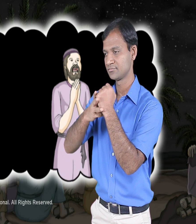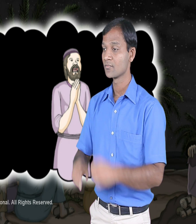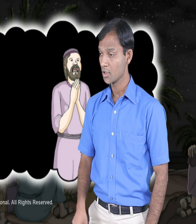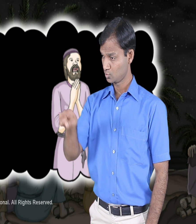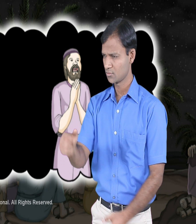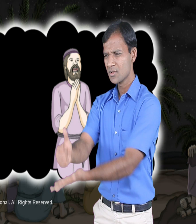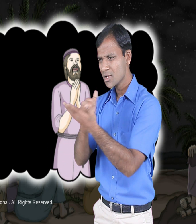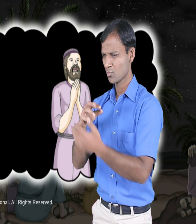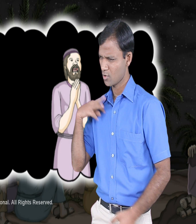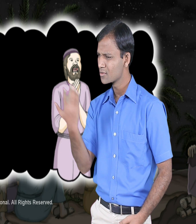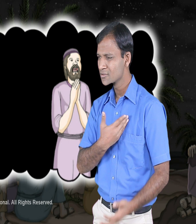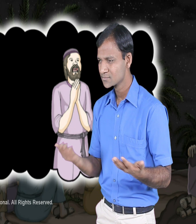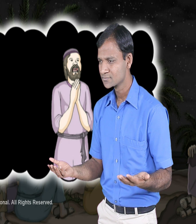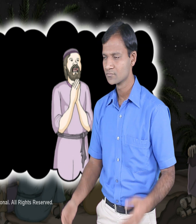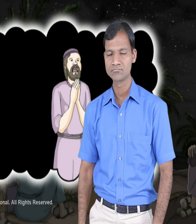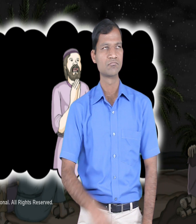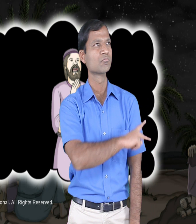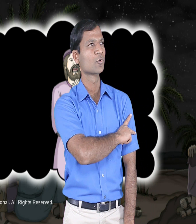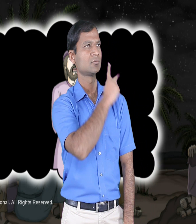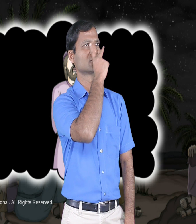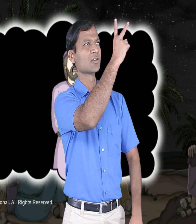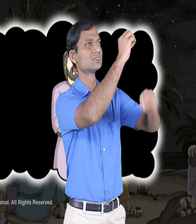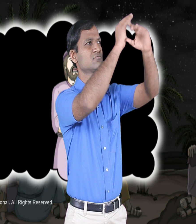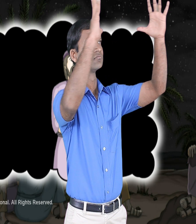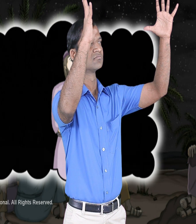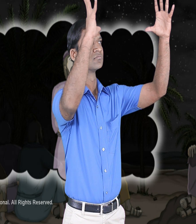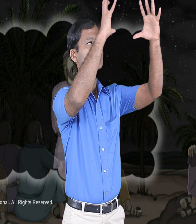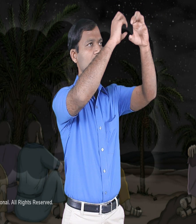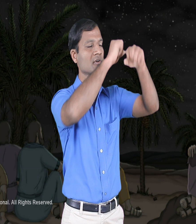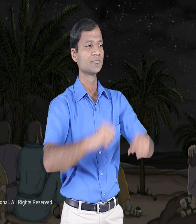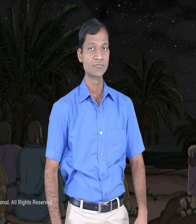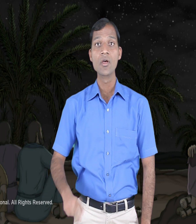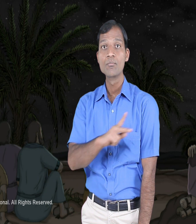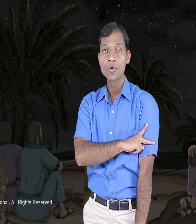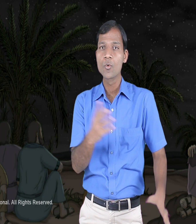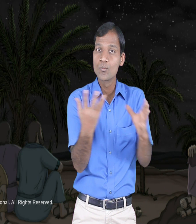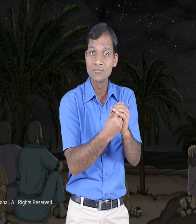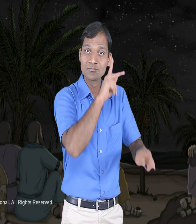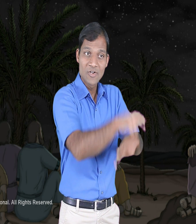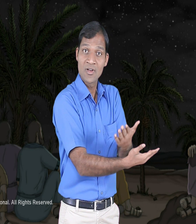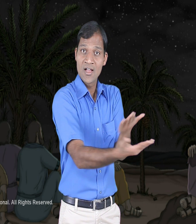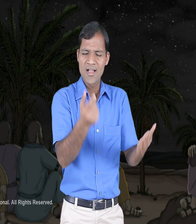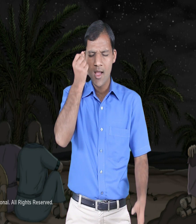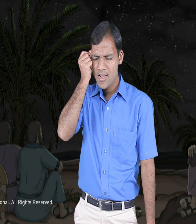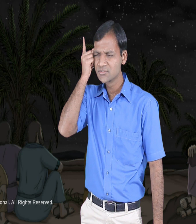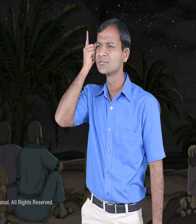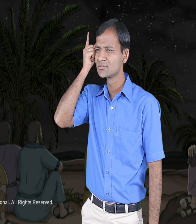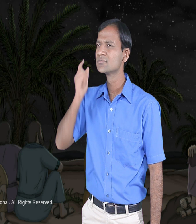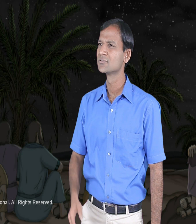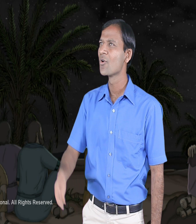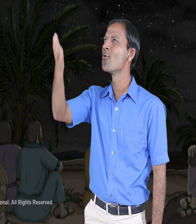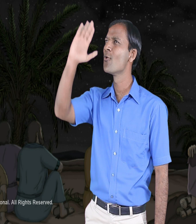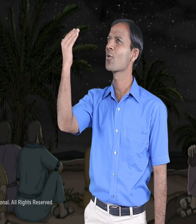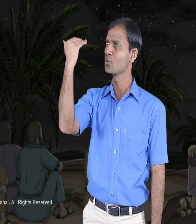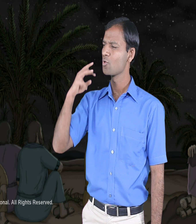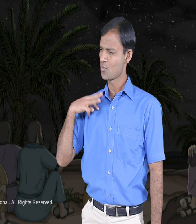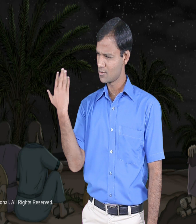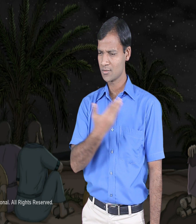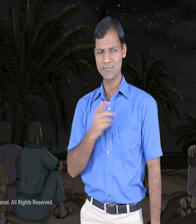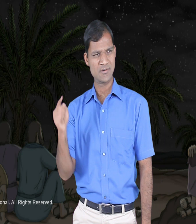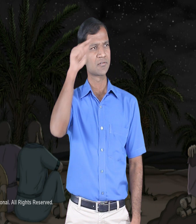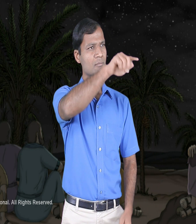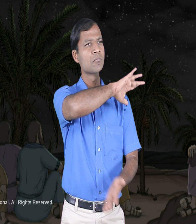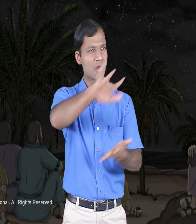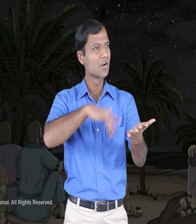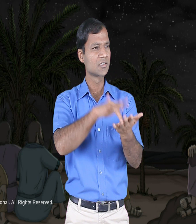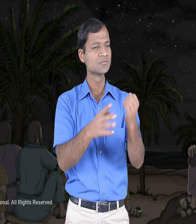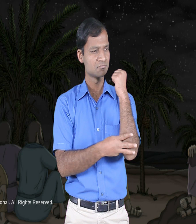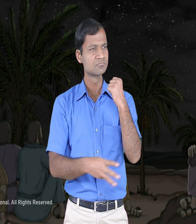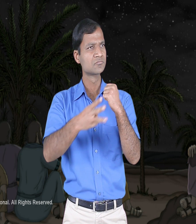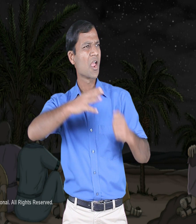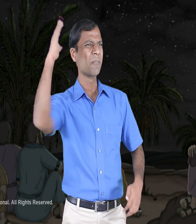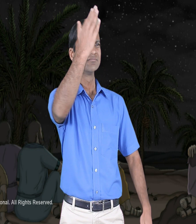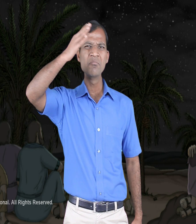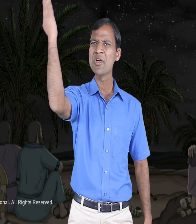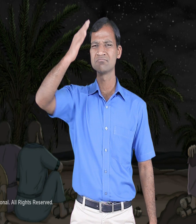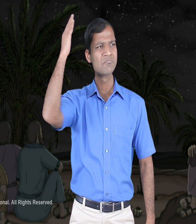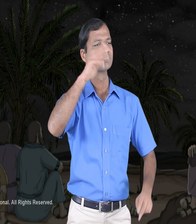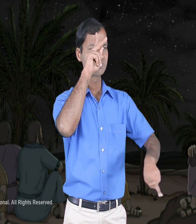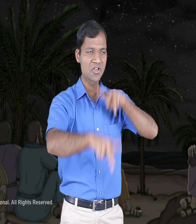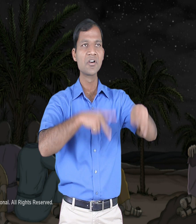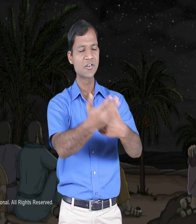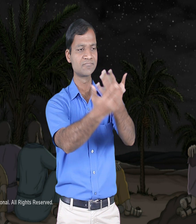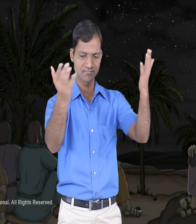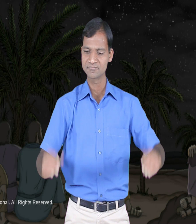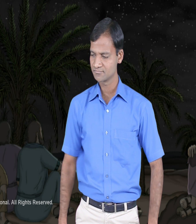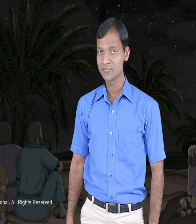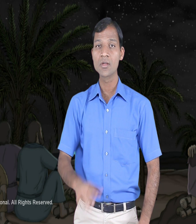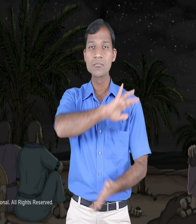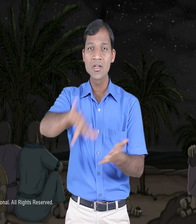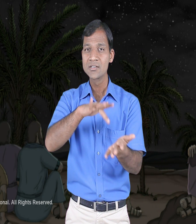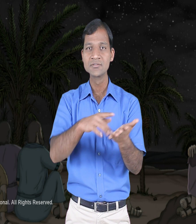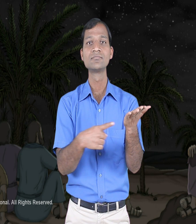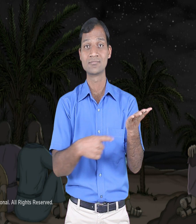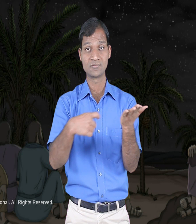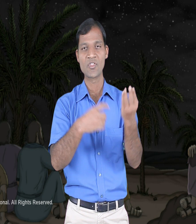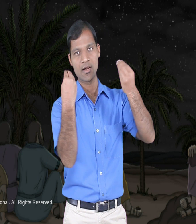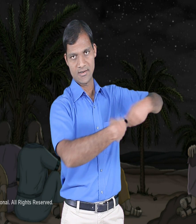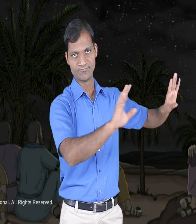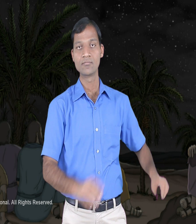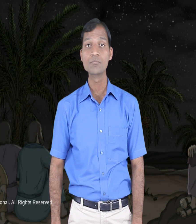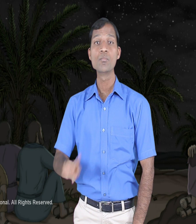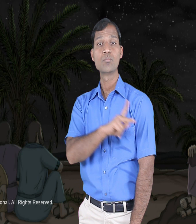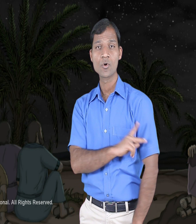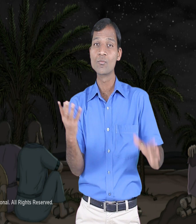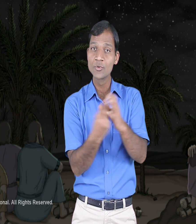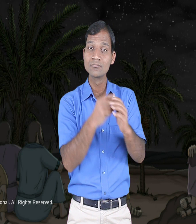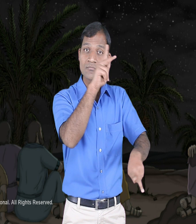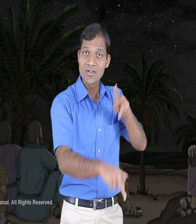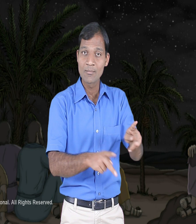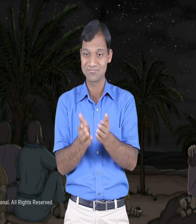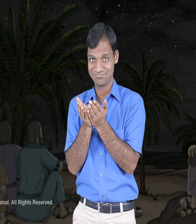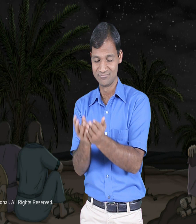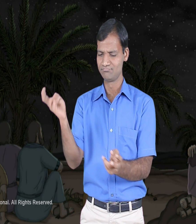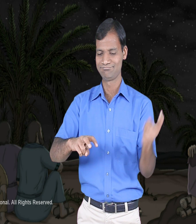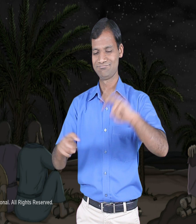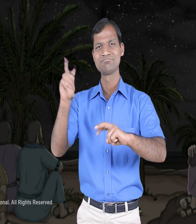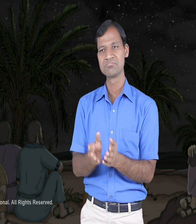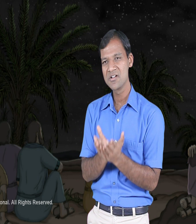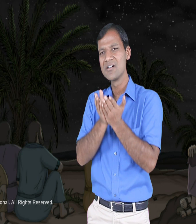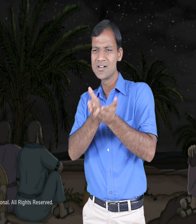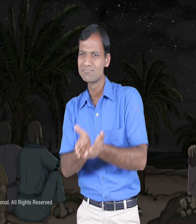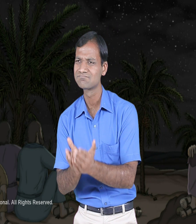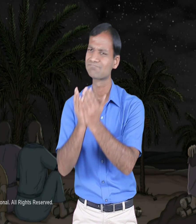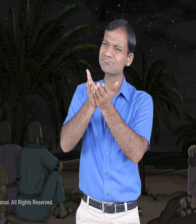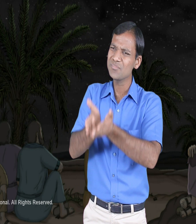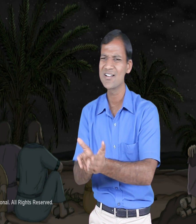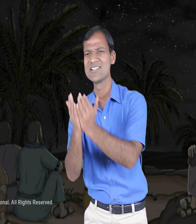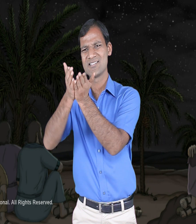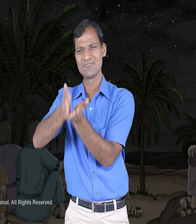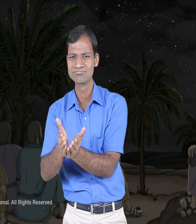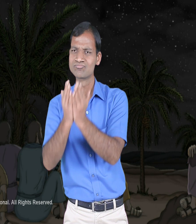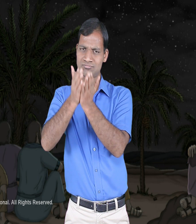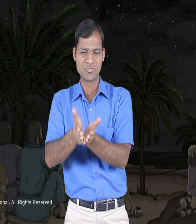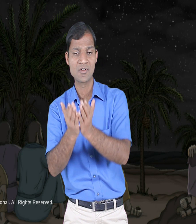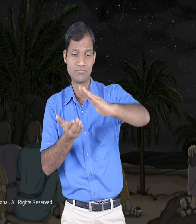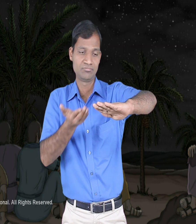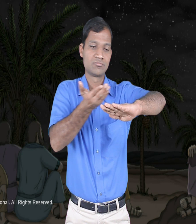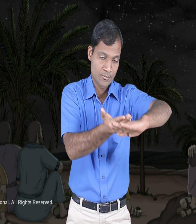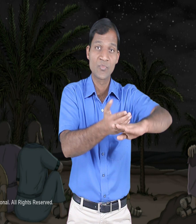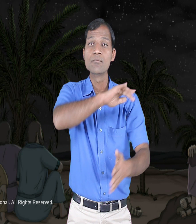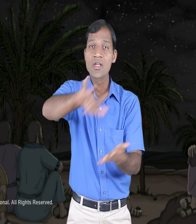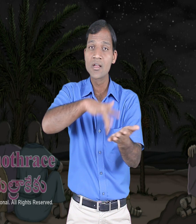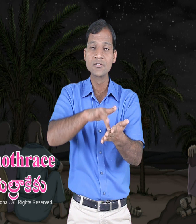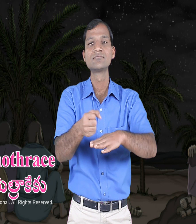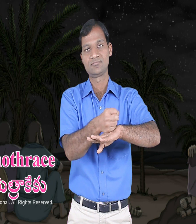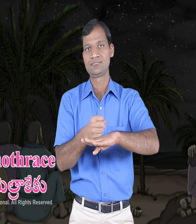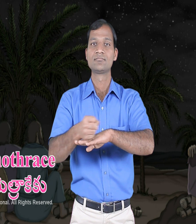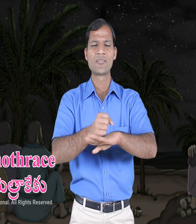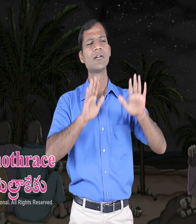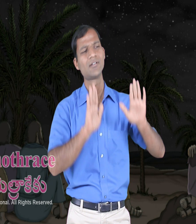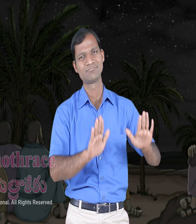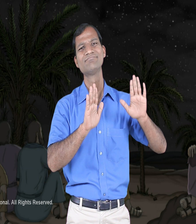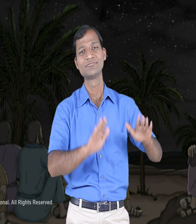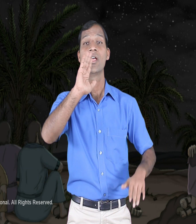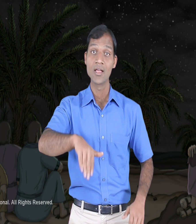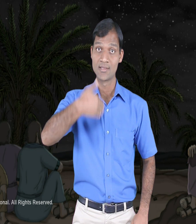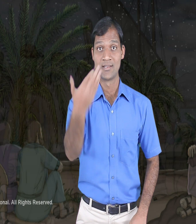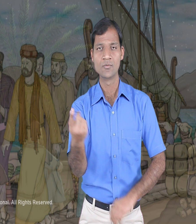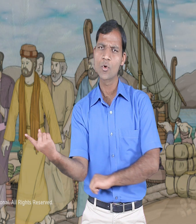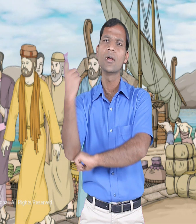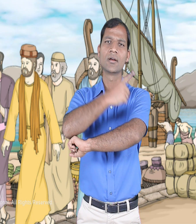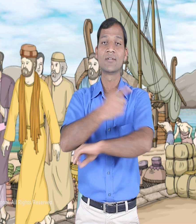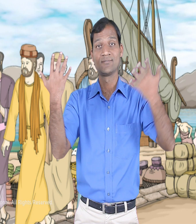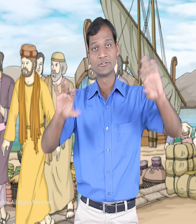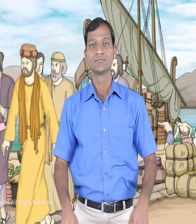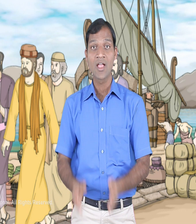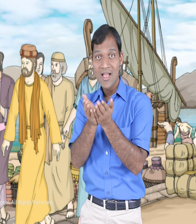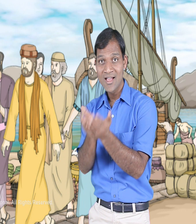As soon as Paul had seen the vision, we got ready to leave for Macedonia, concluding that God had called us to preach the gospel to them.